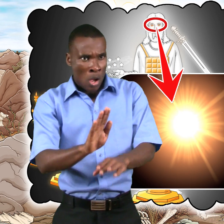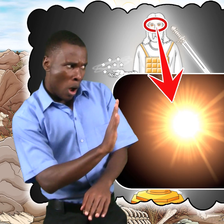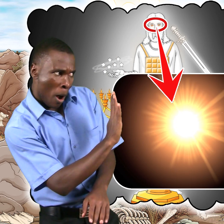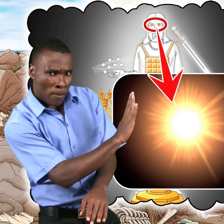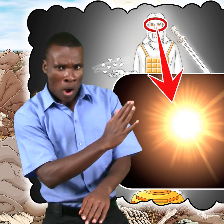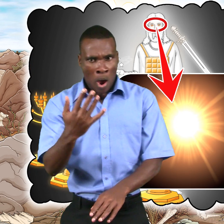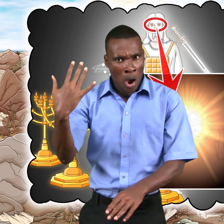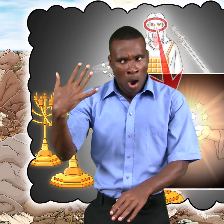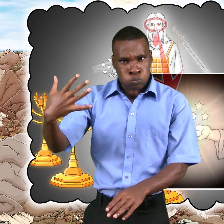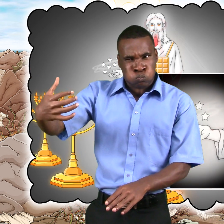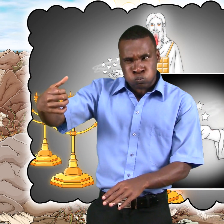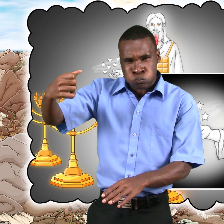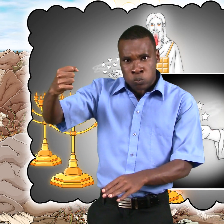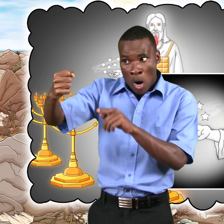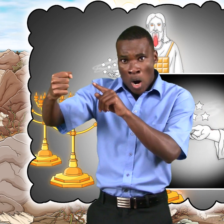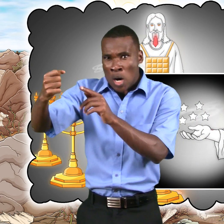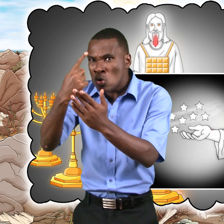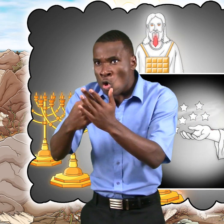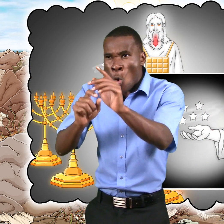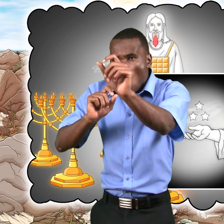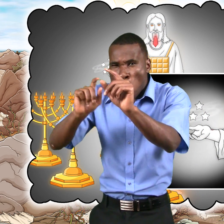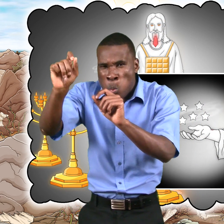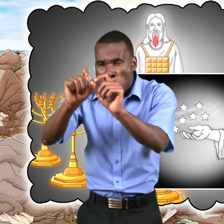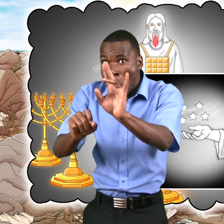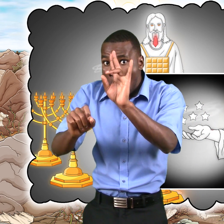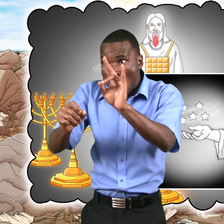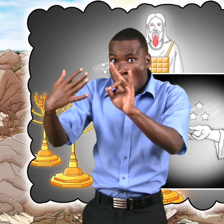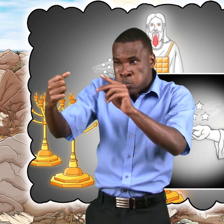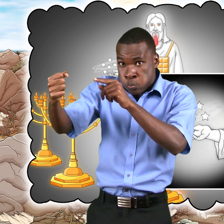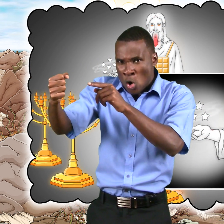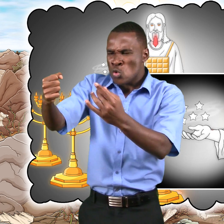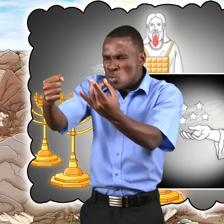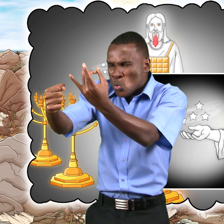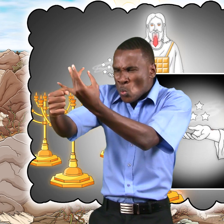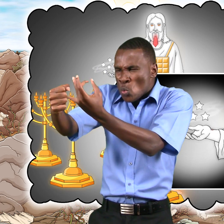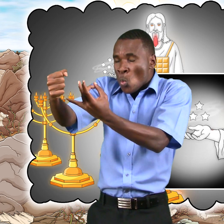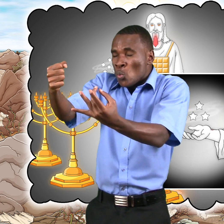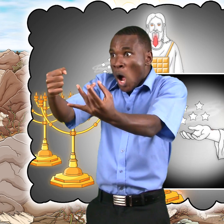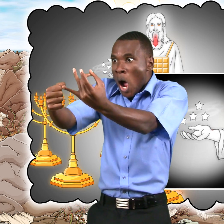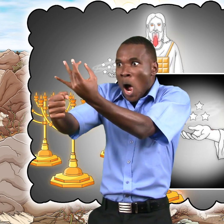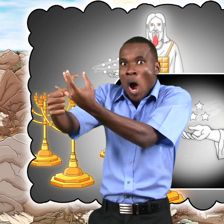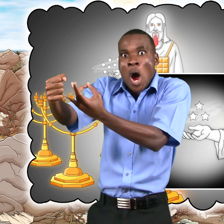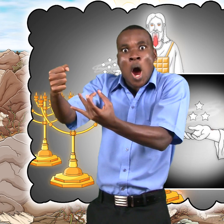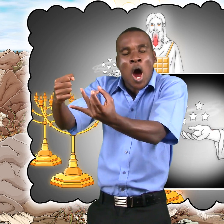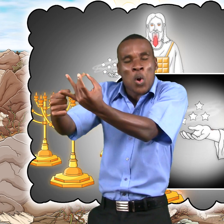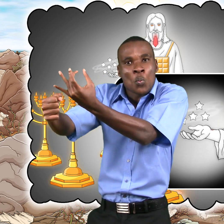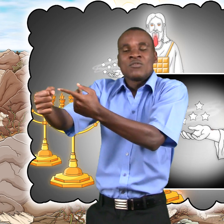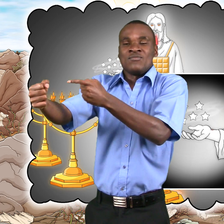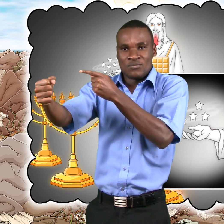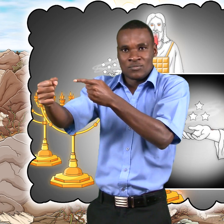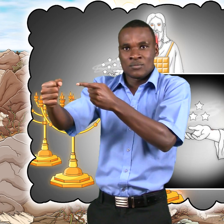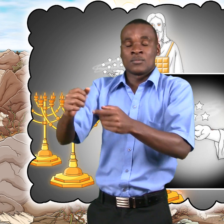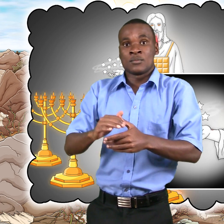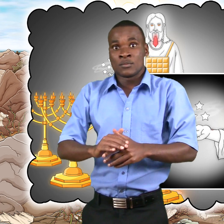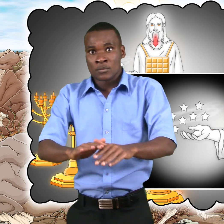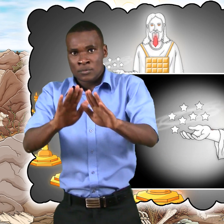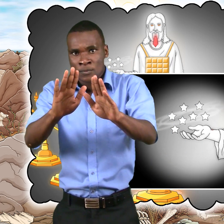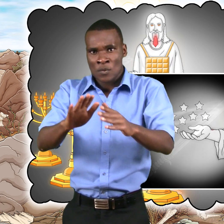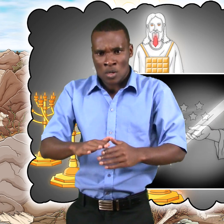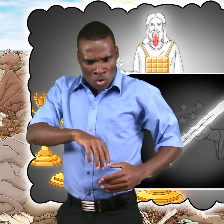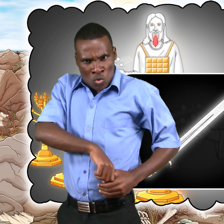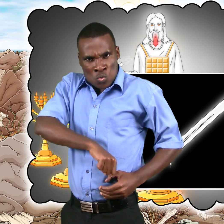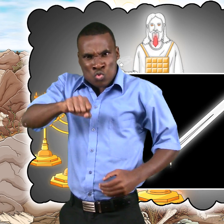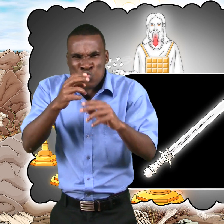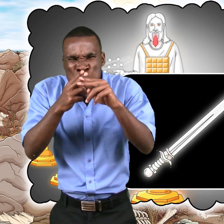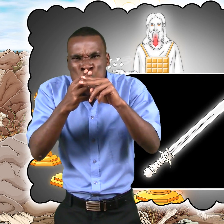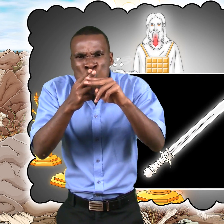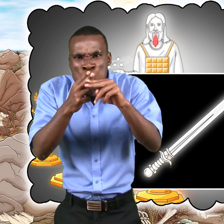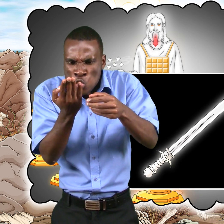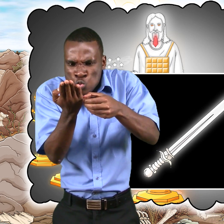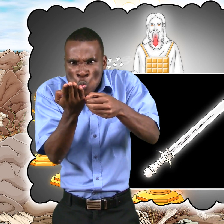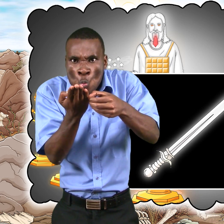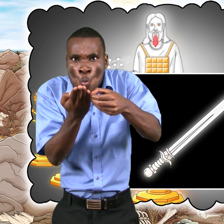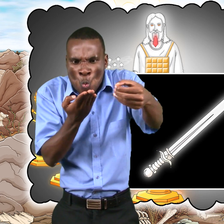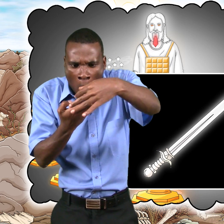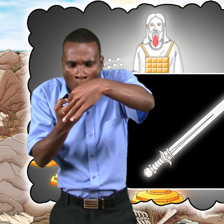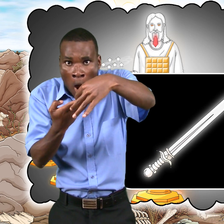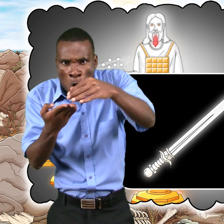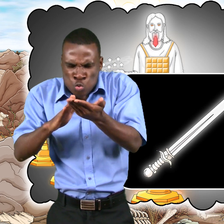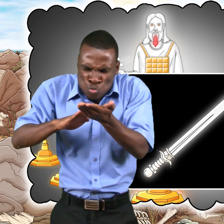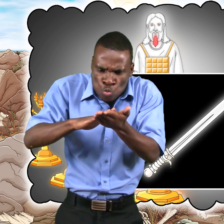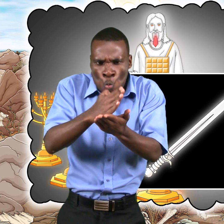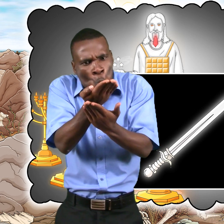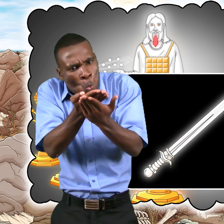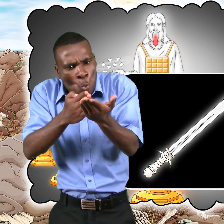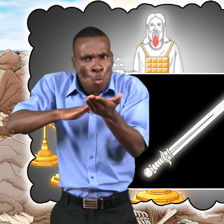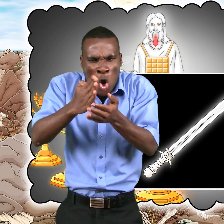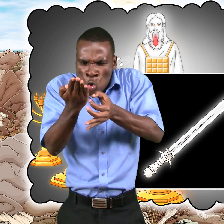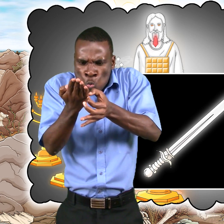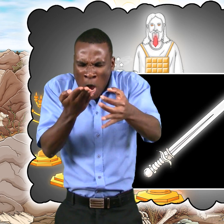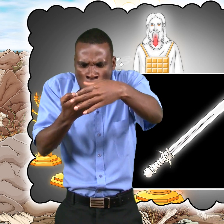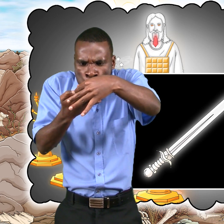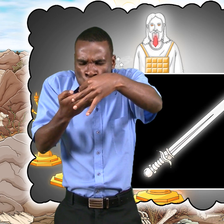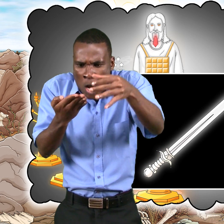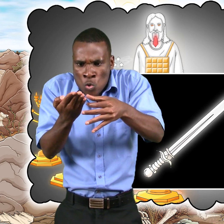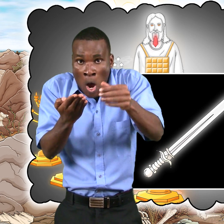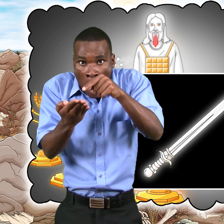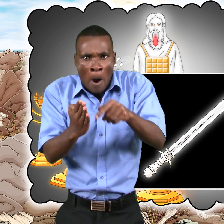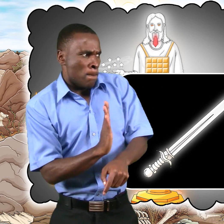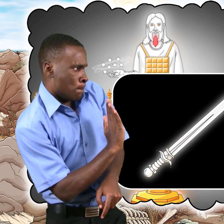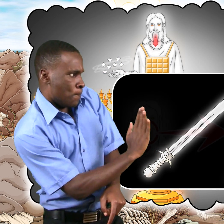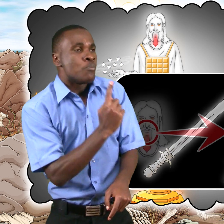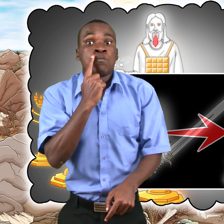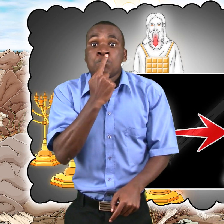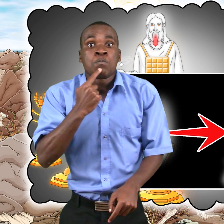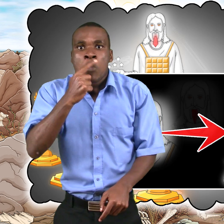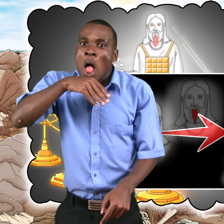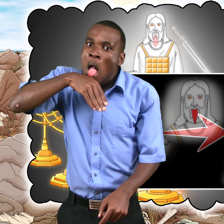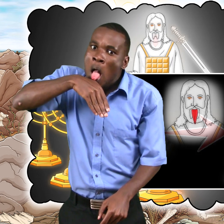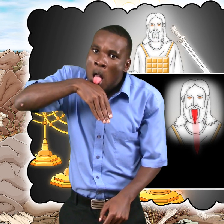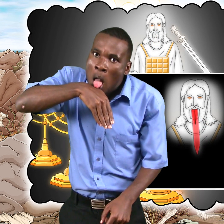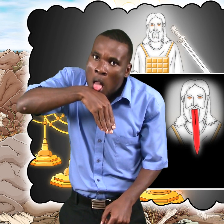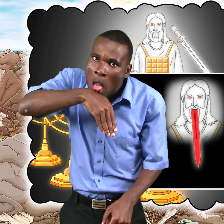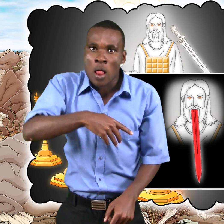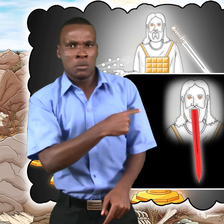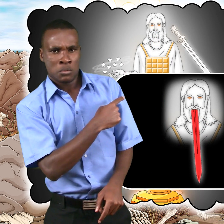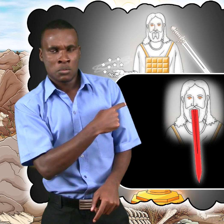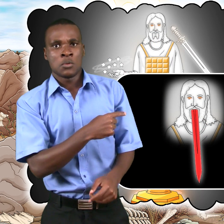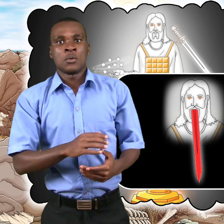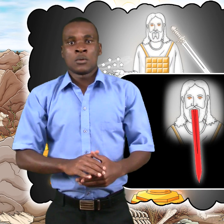He held in His right hand seven stars, and a sharp double-edged sword came from His mouth.